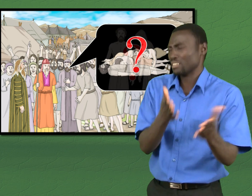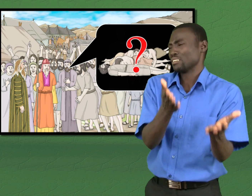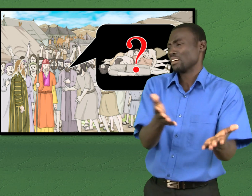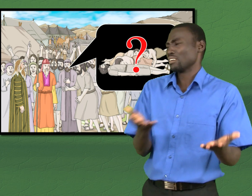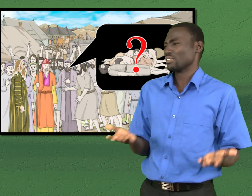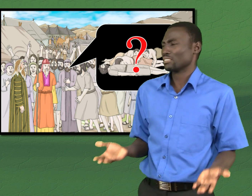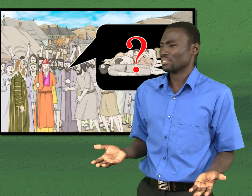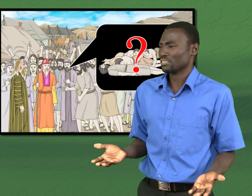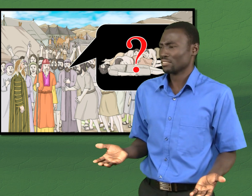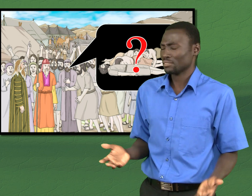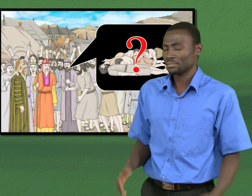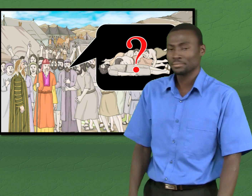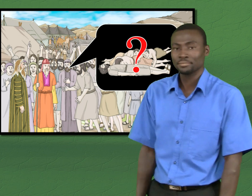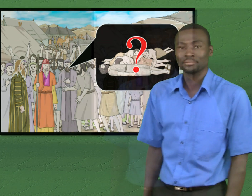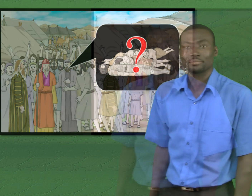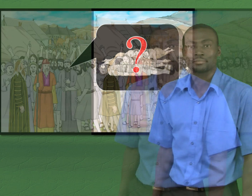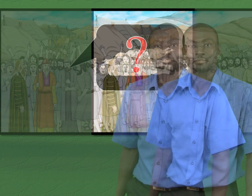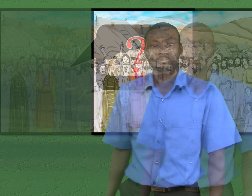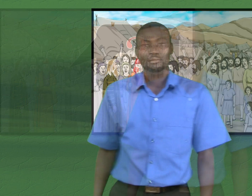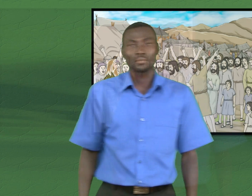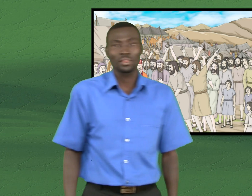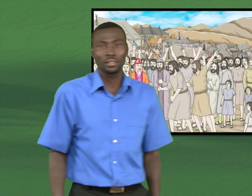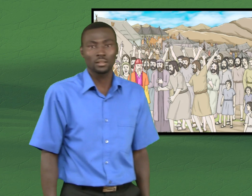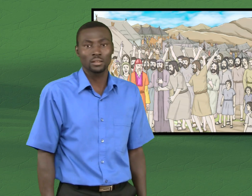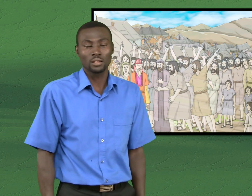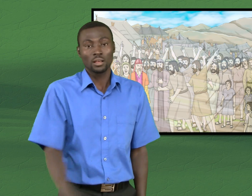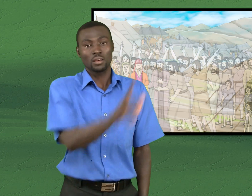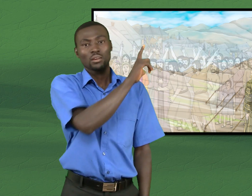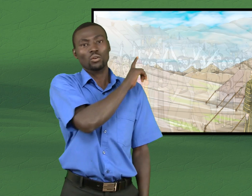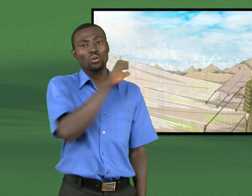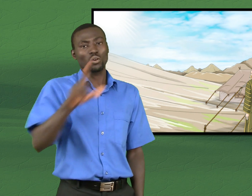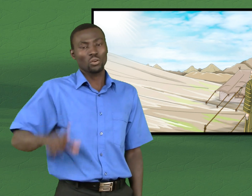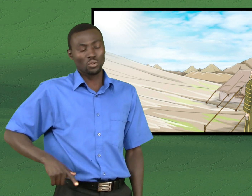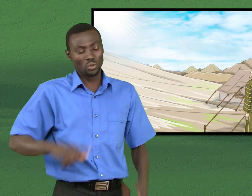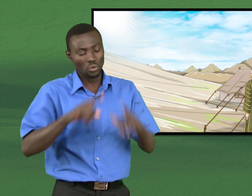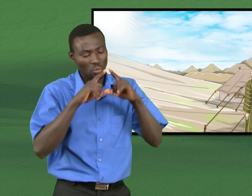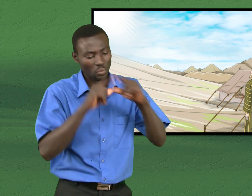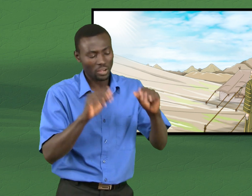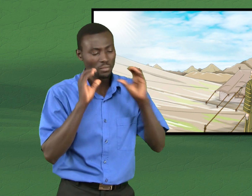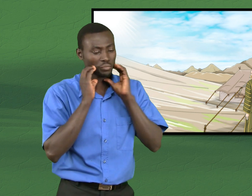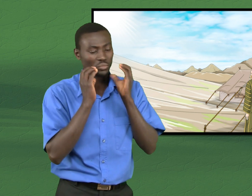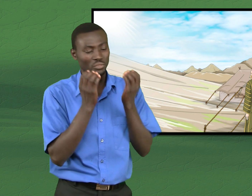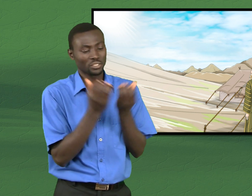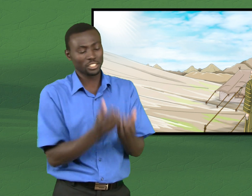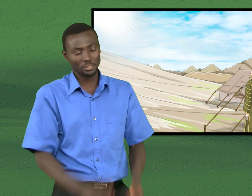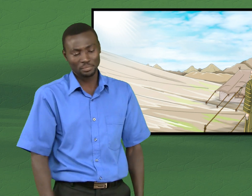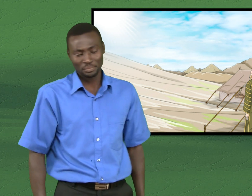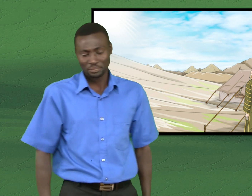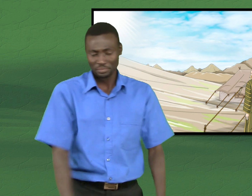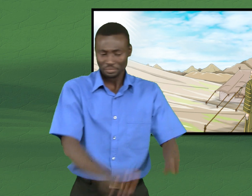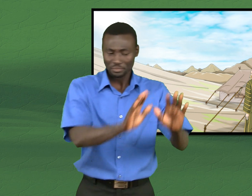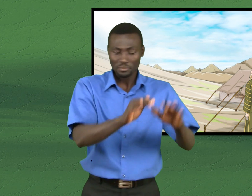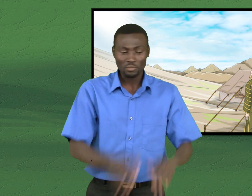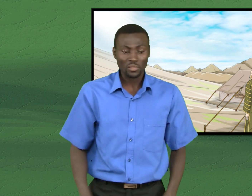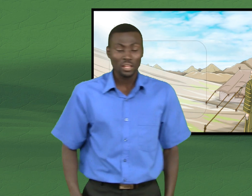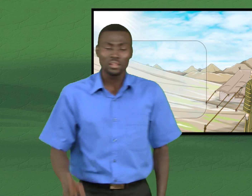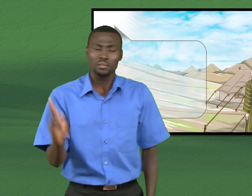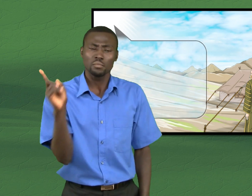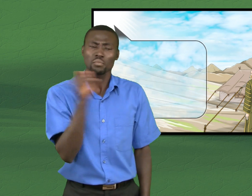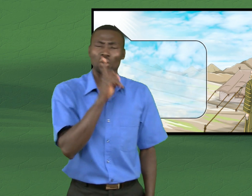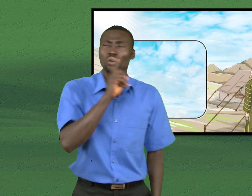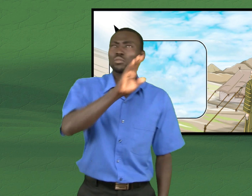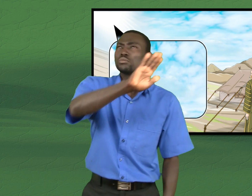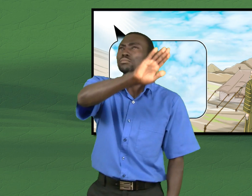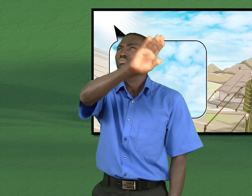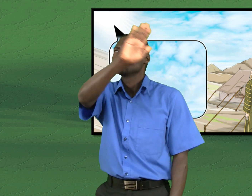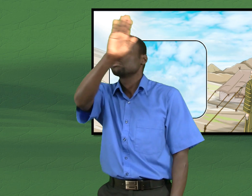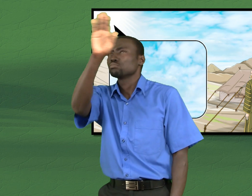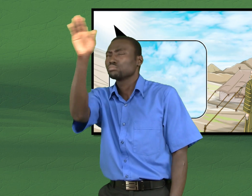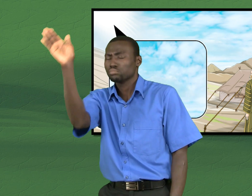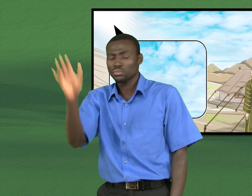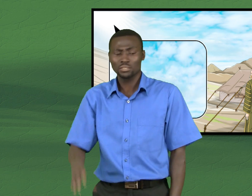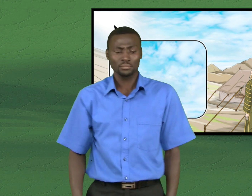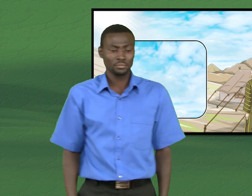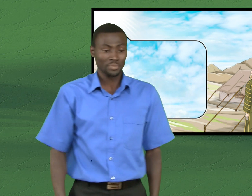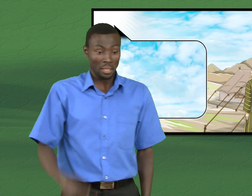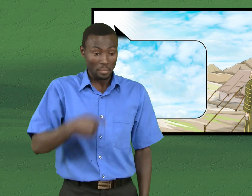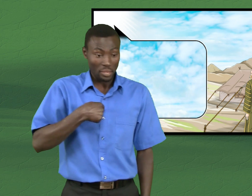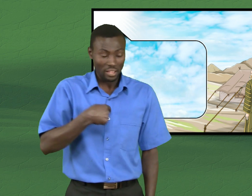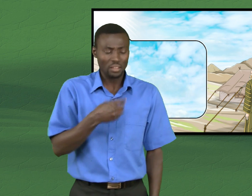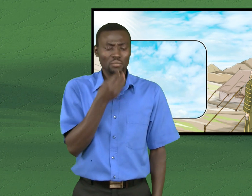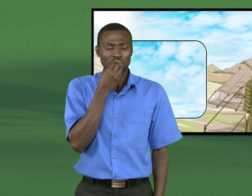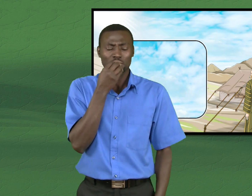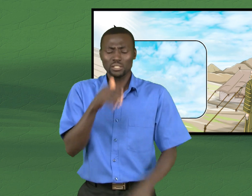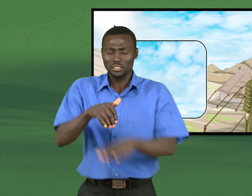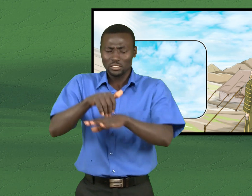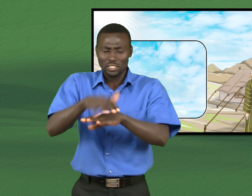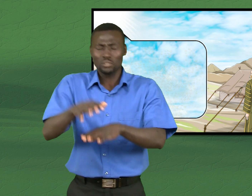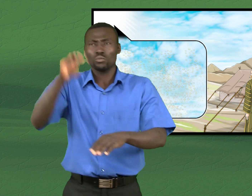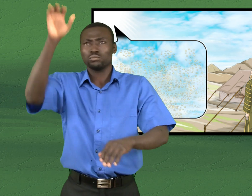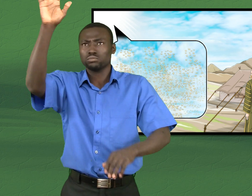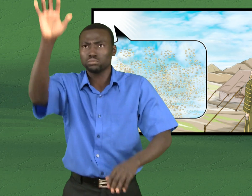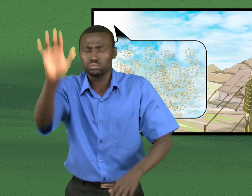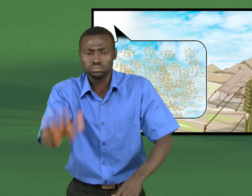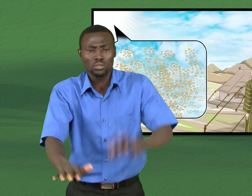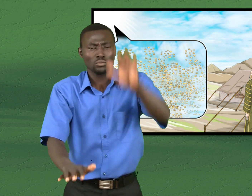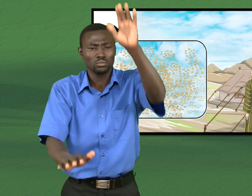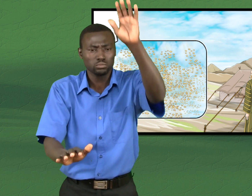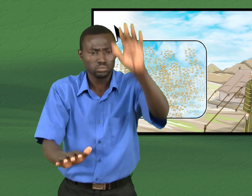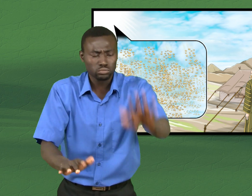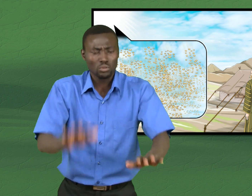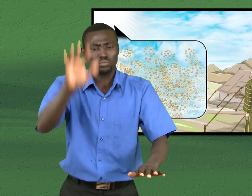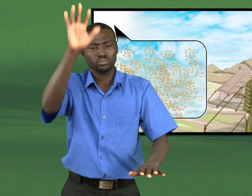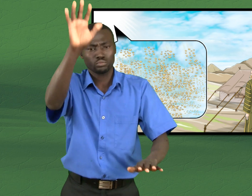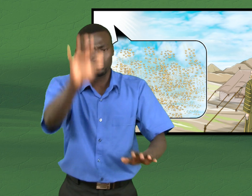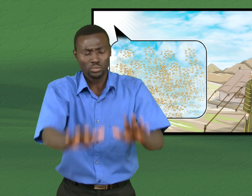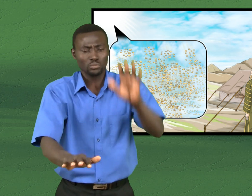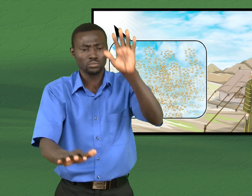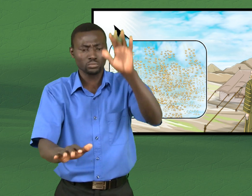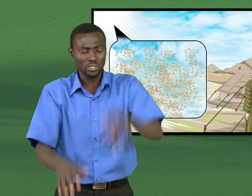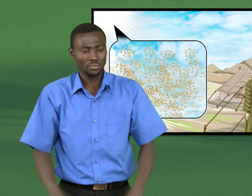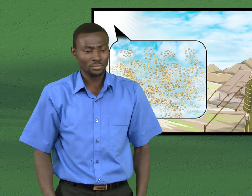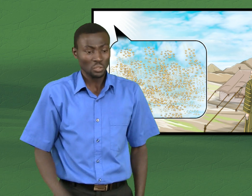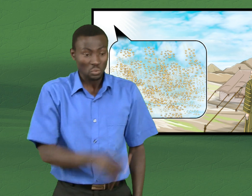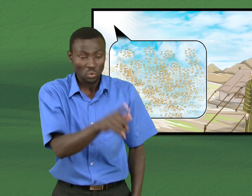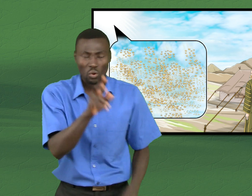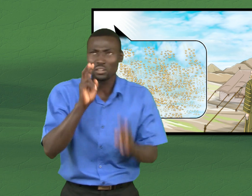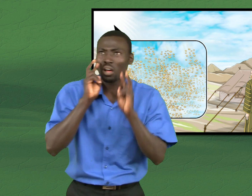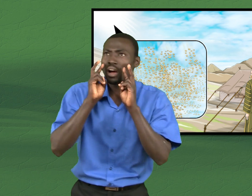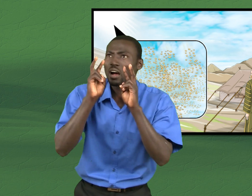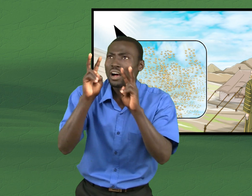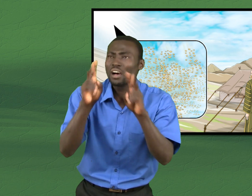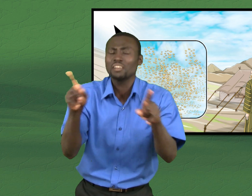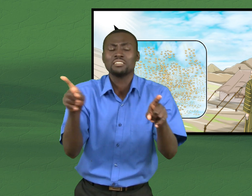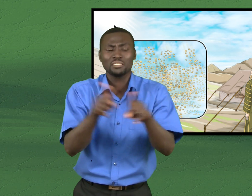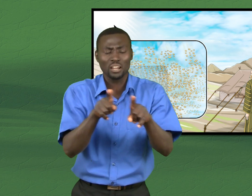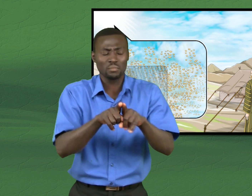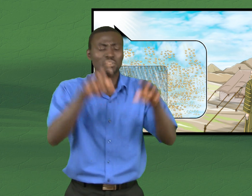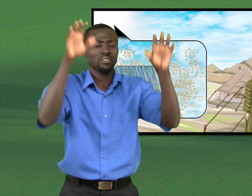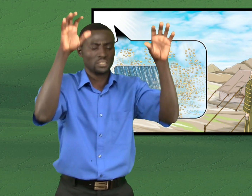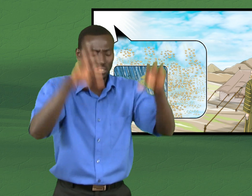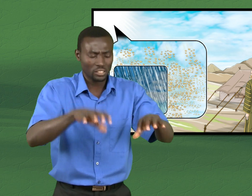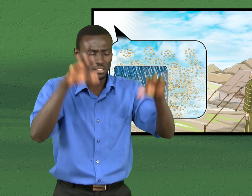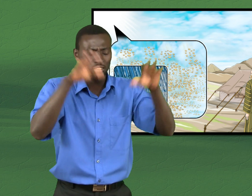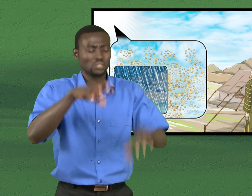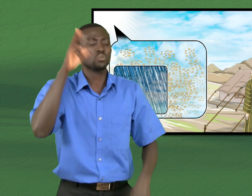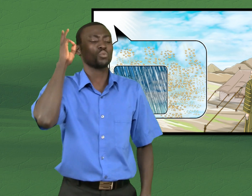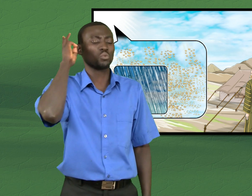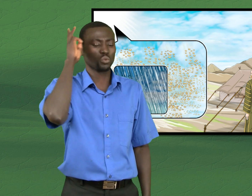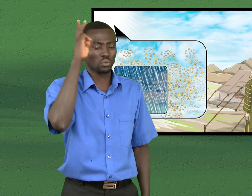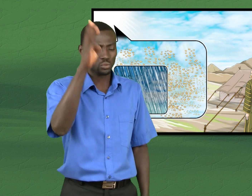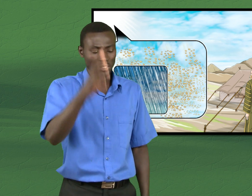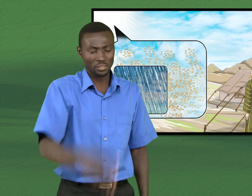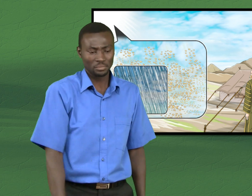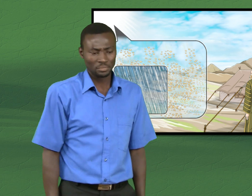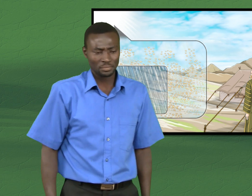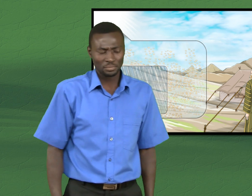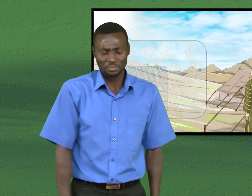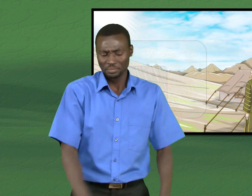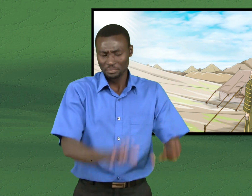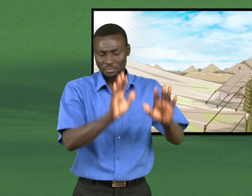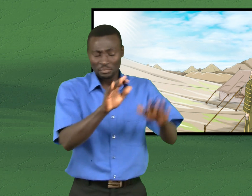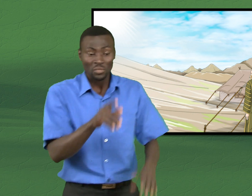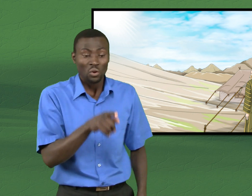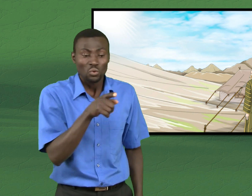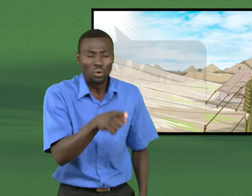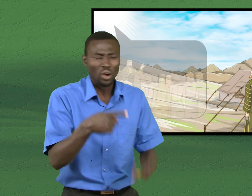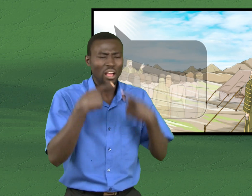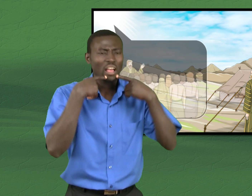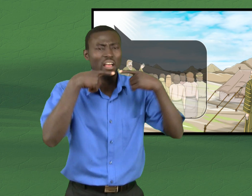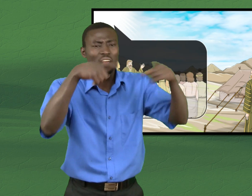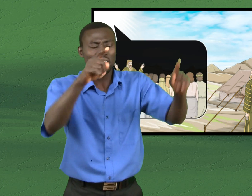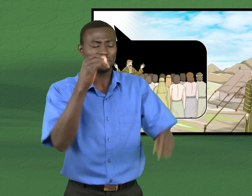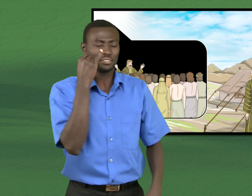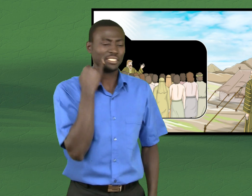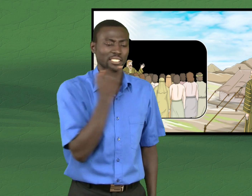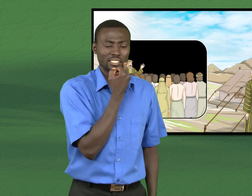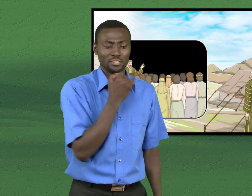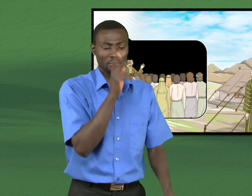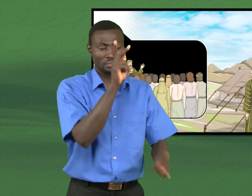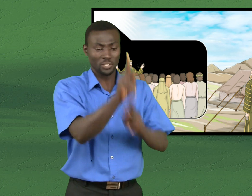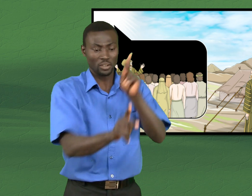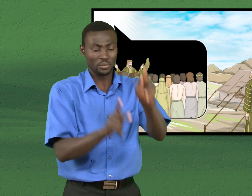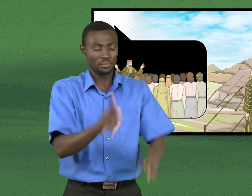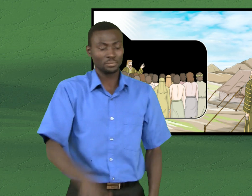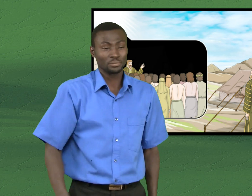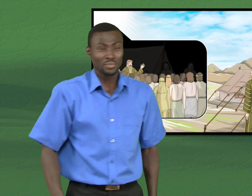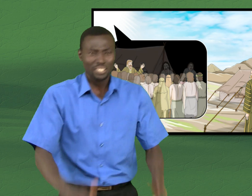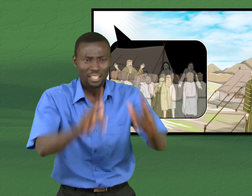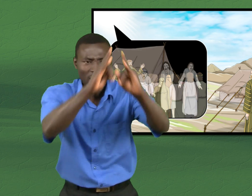Then the LORD said to Moses, “Behold, I will rain down bread from heaven for you.